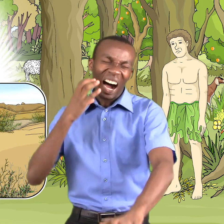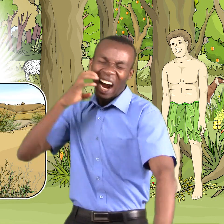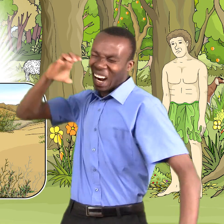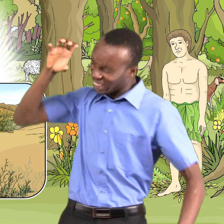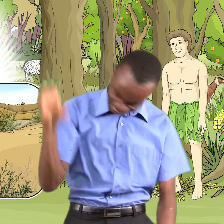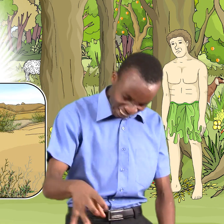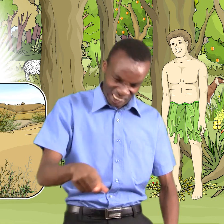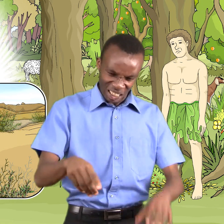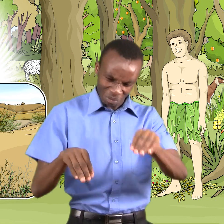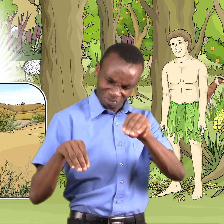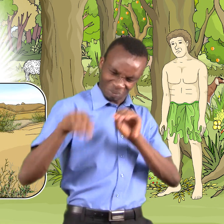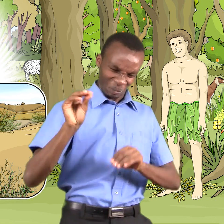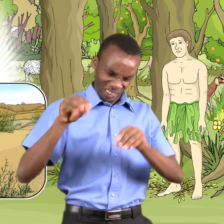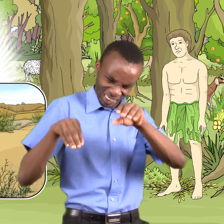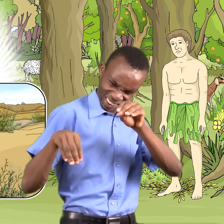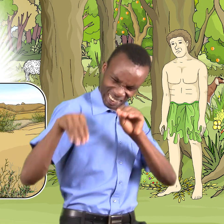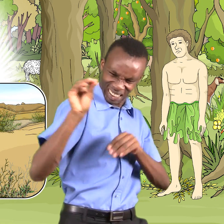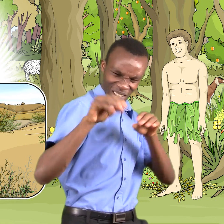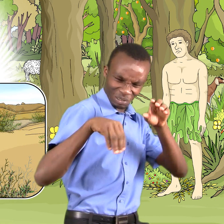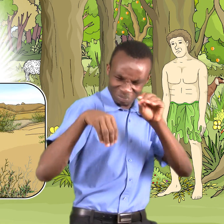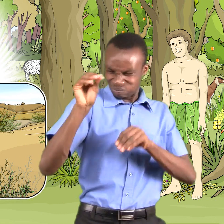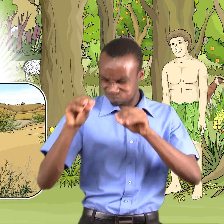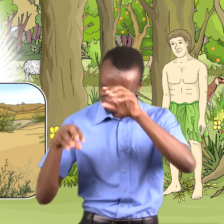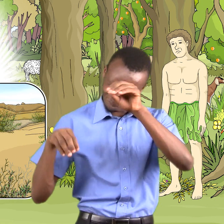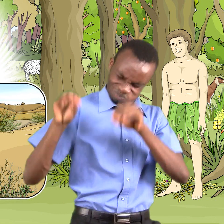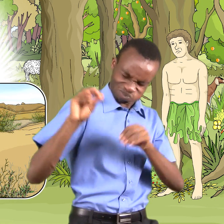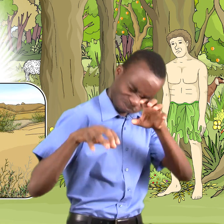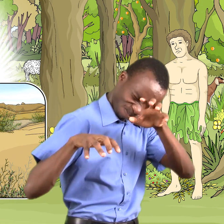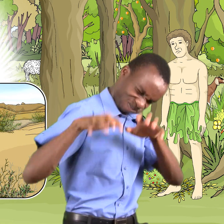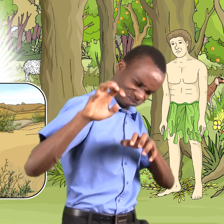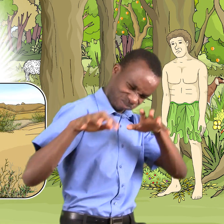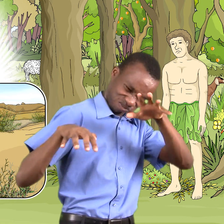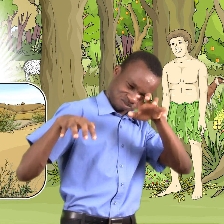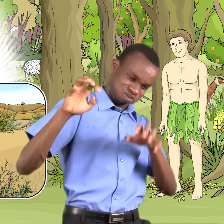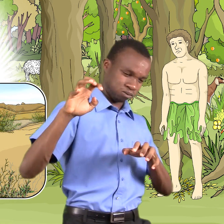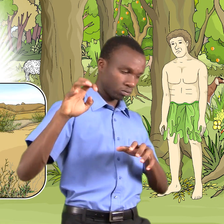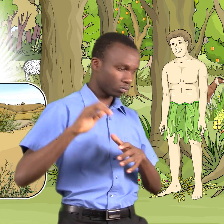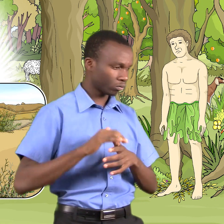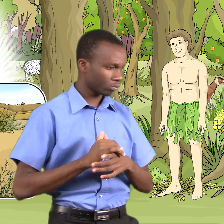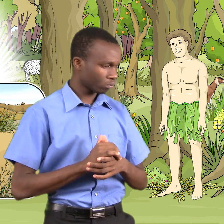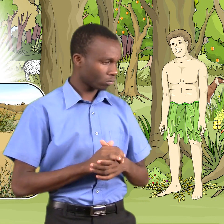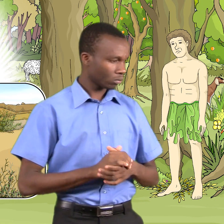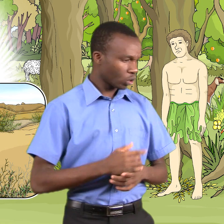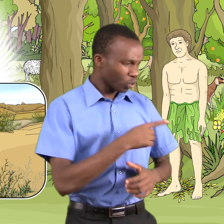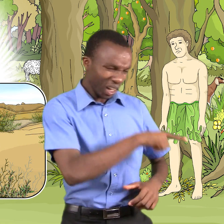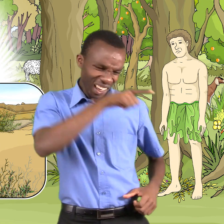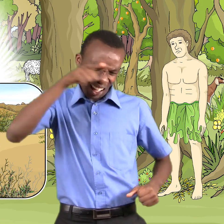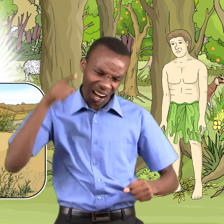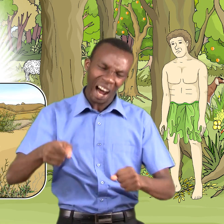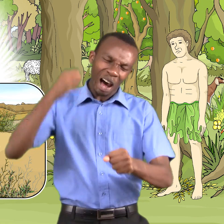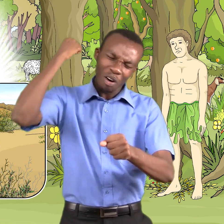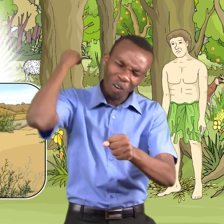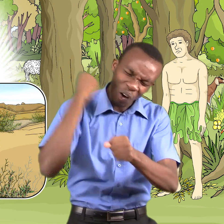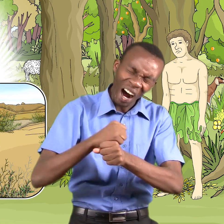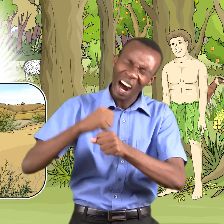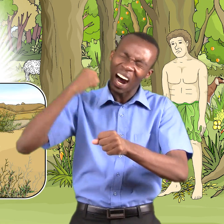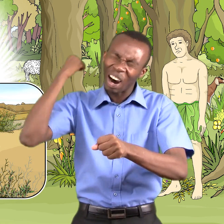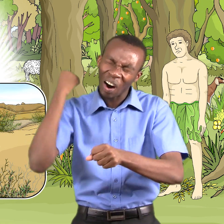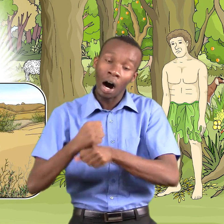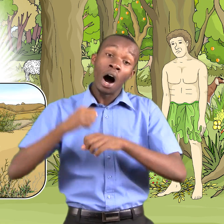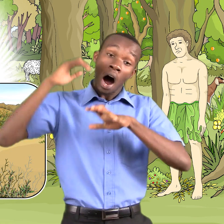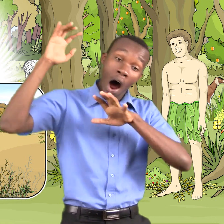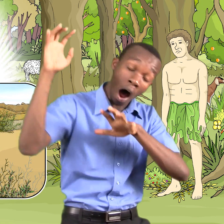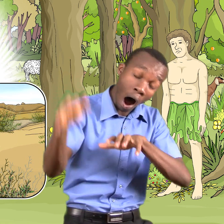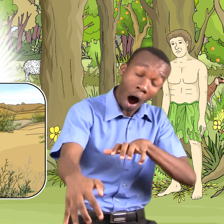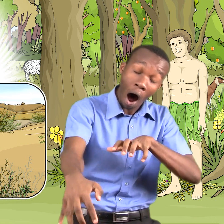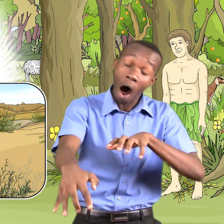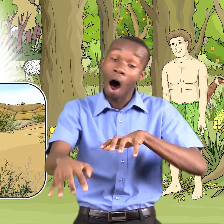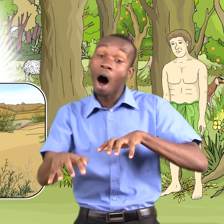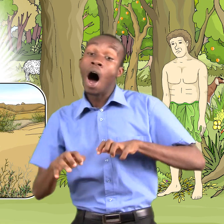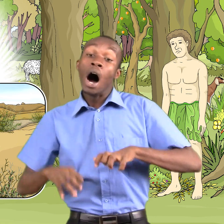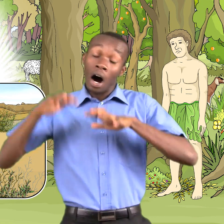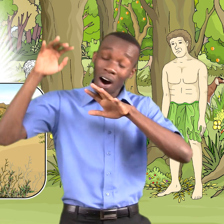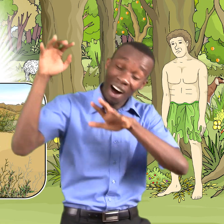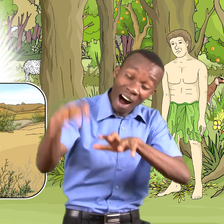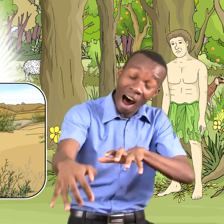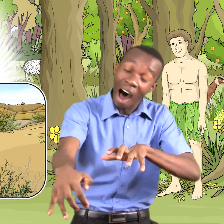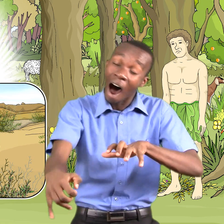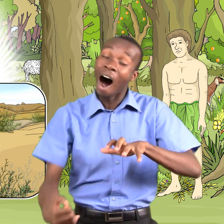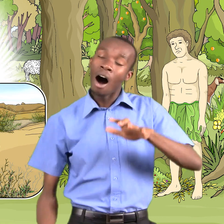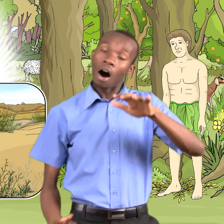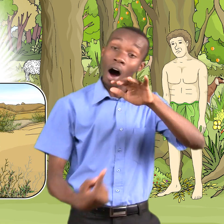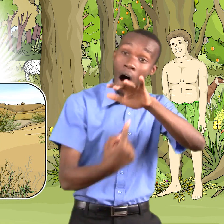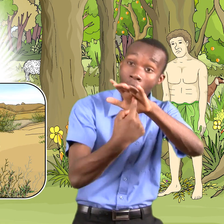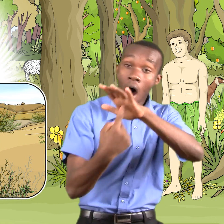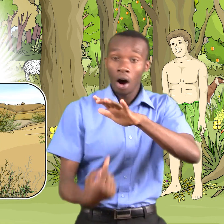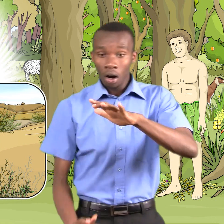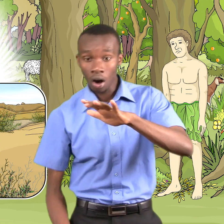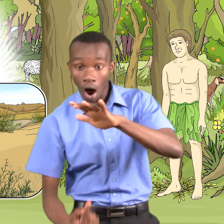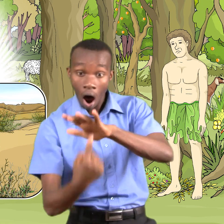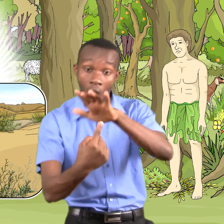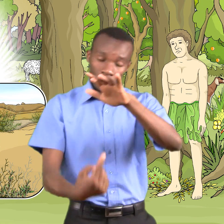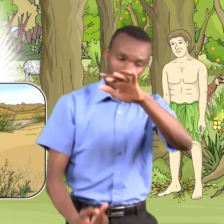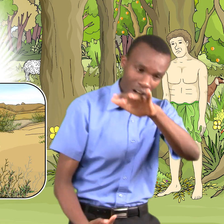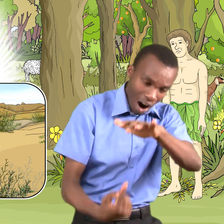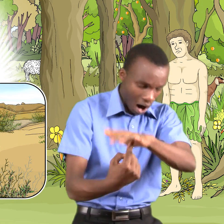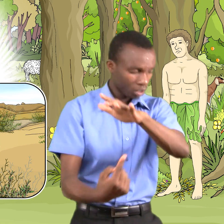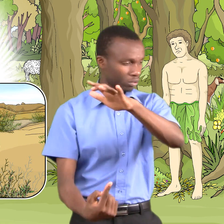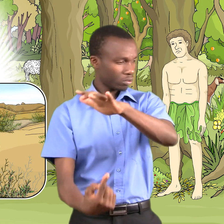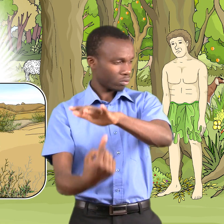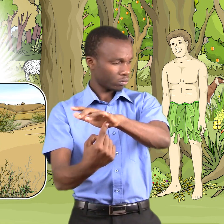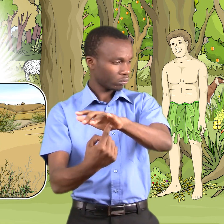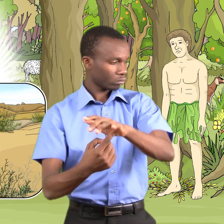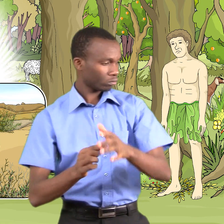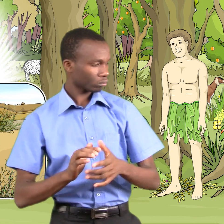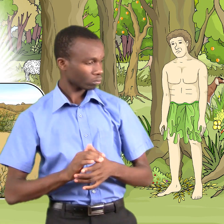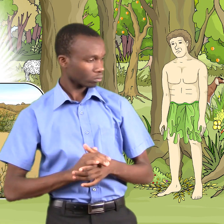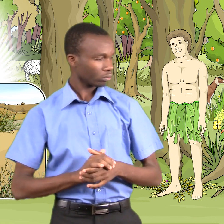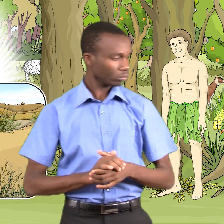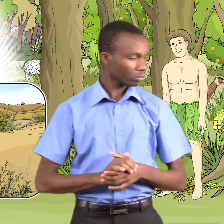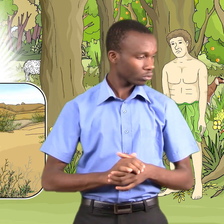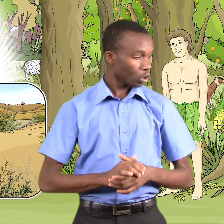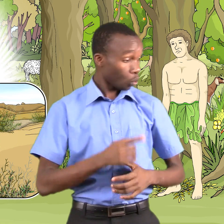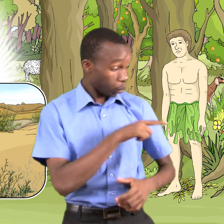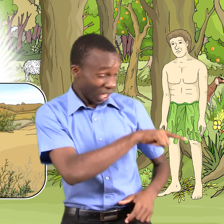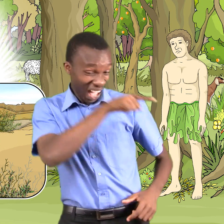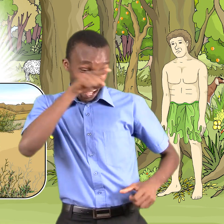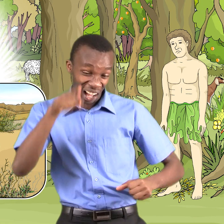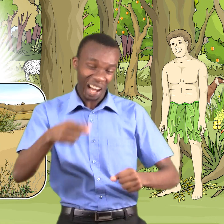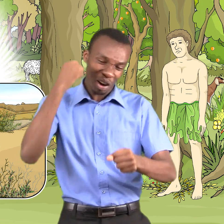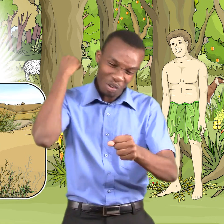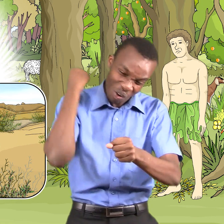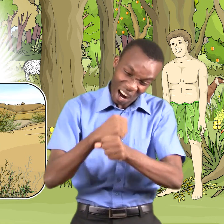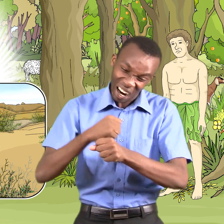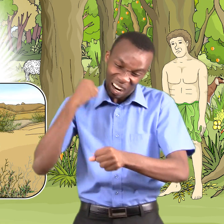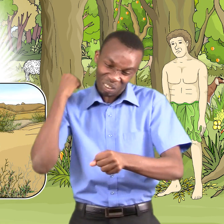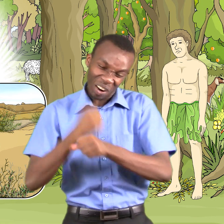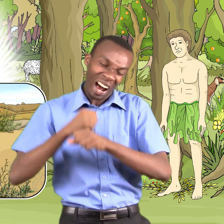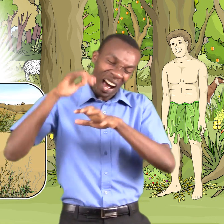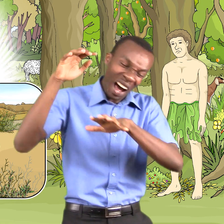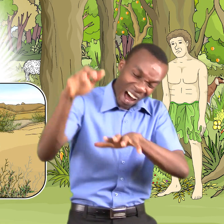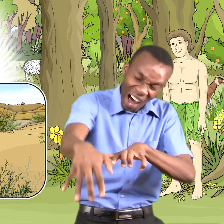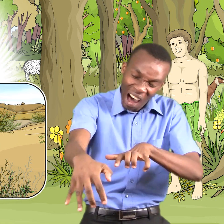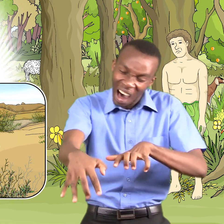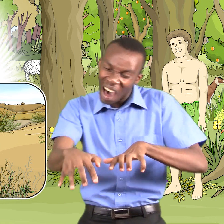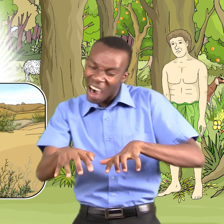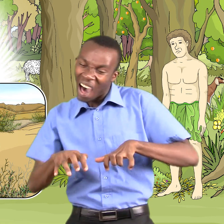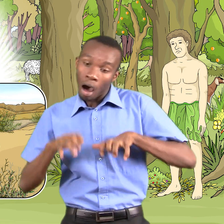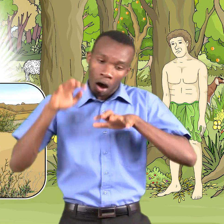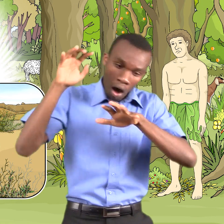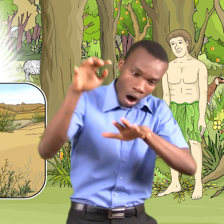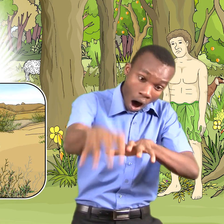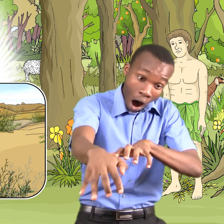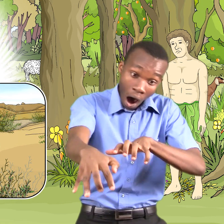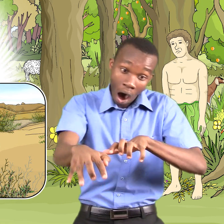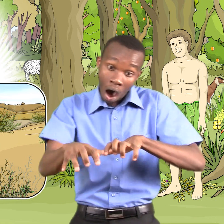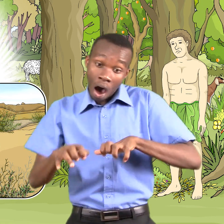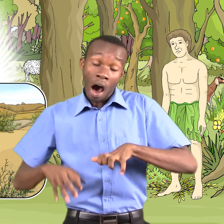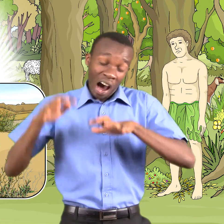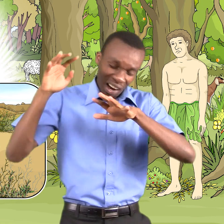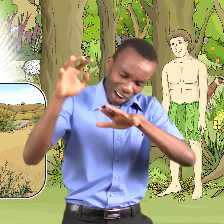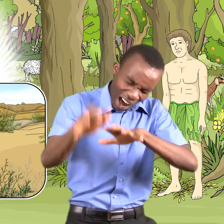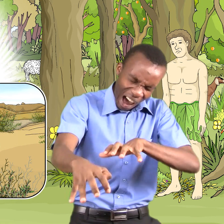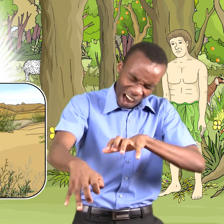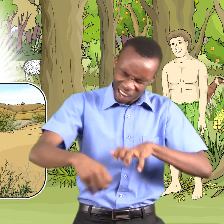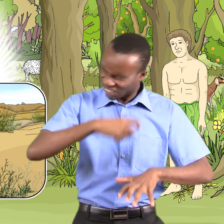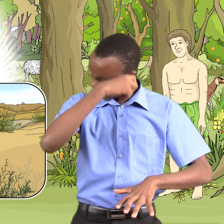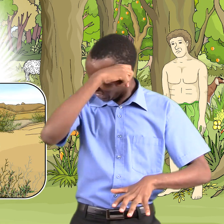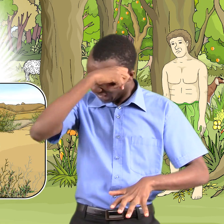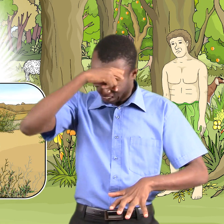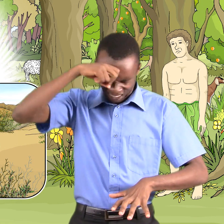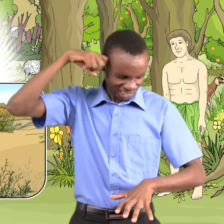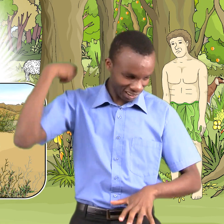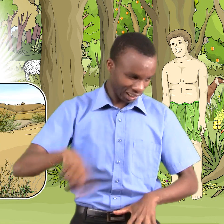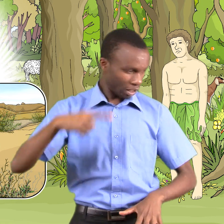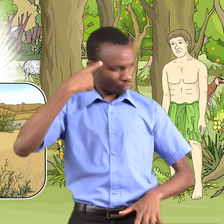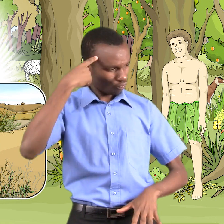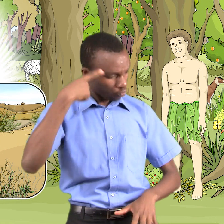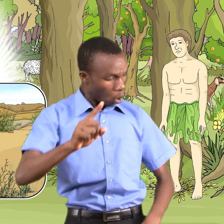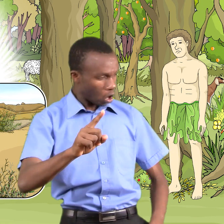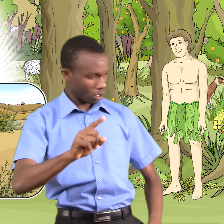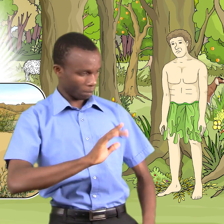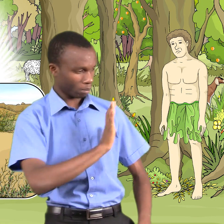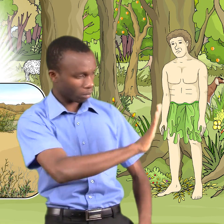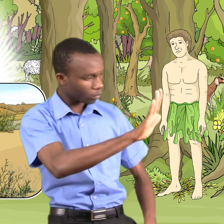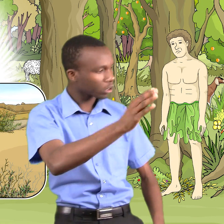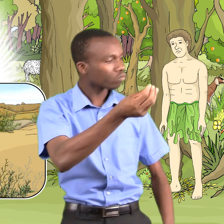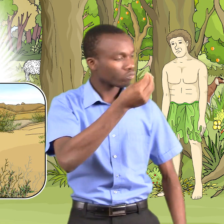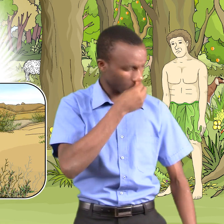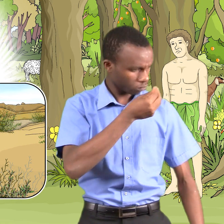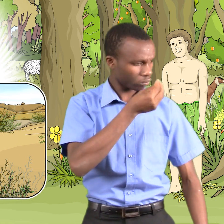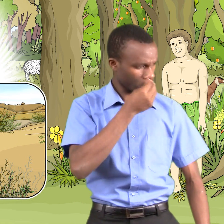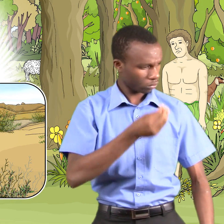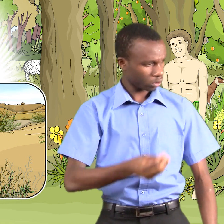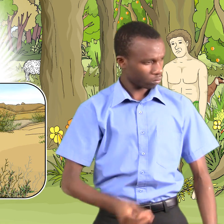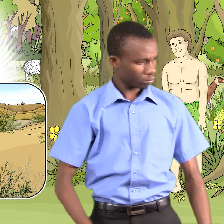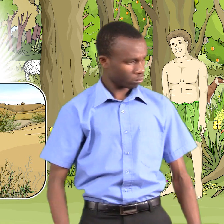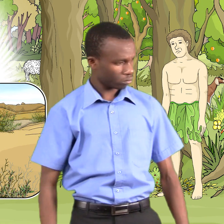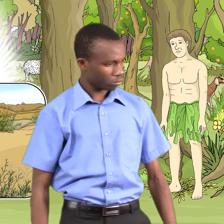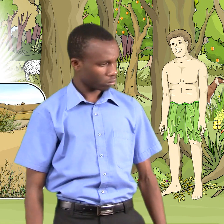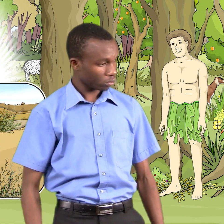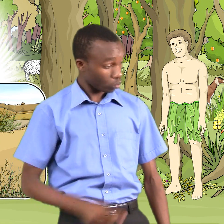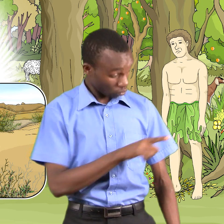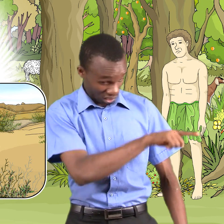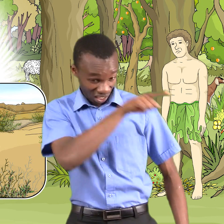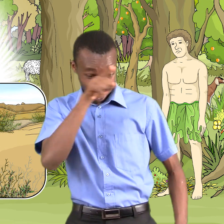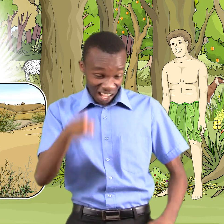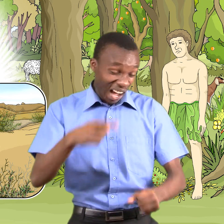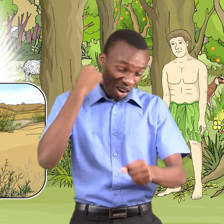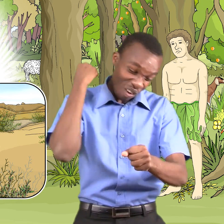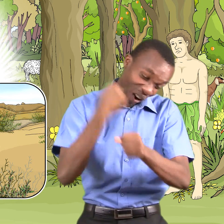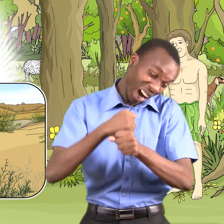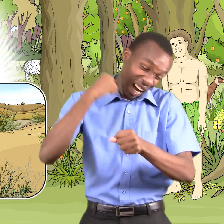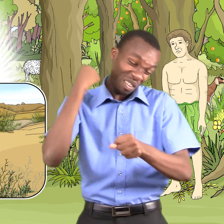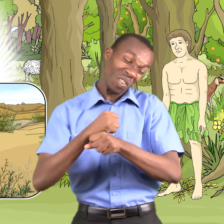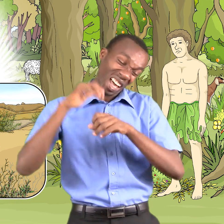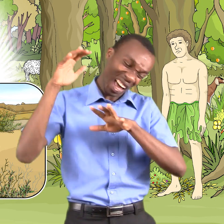through toil you will eat of it all the days of your life. Both thorns and thistles it will yield for you, and you will eat the plants of the field.